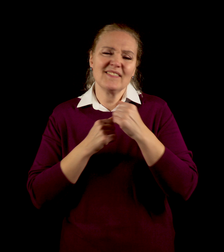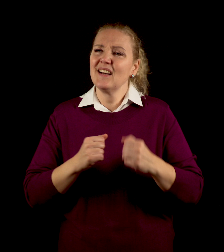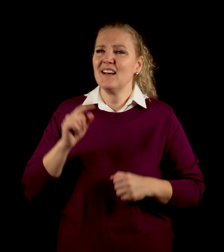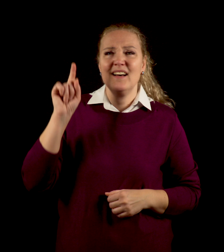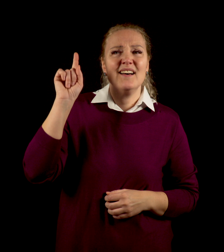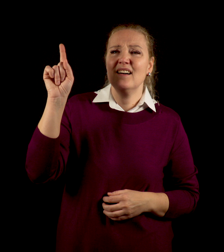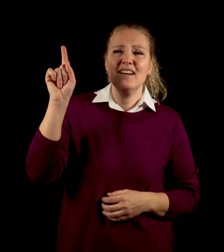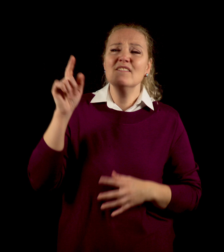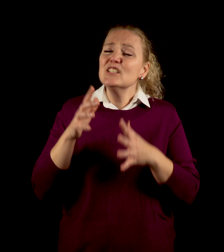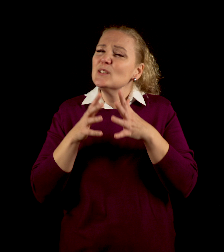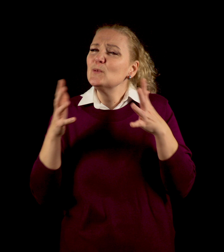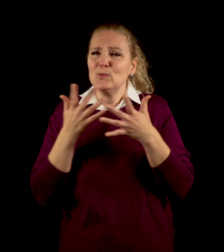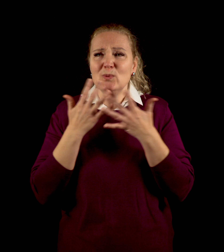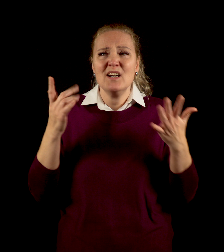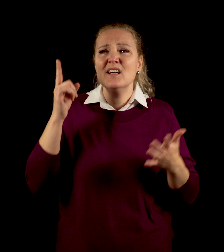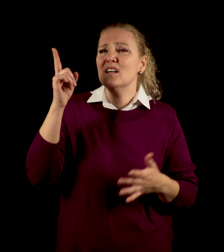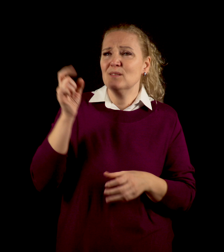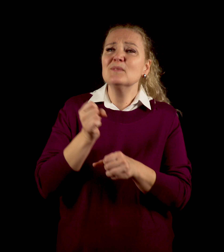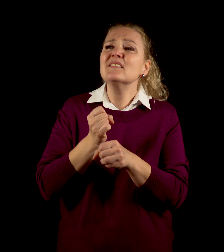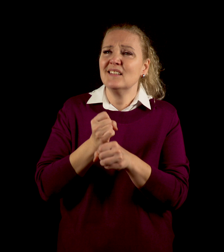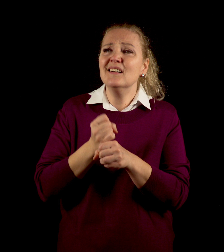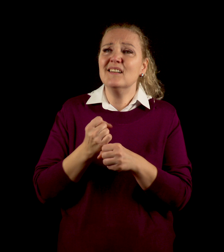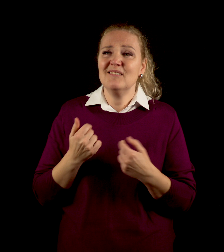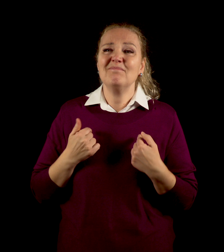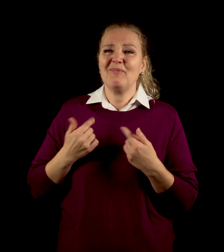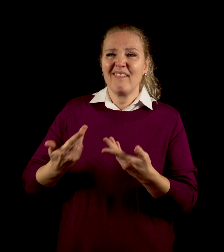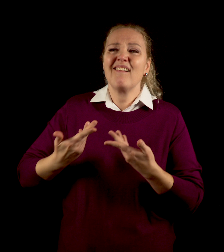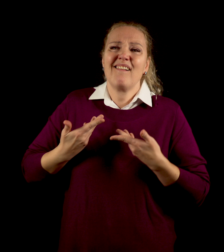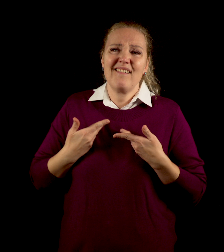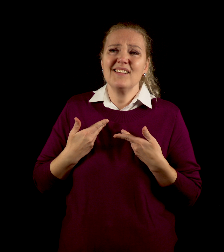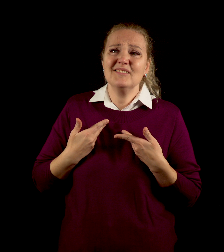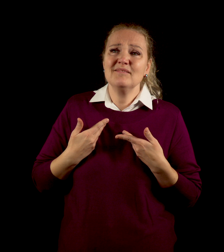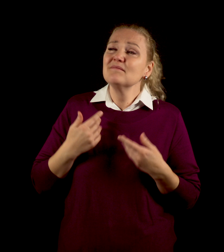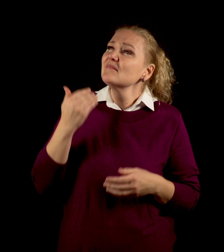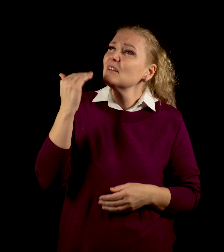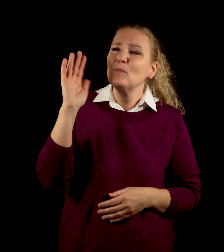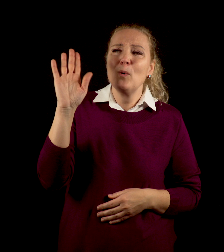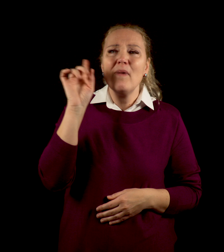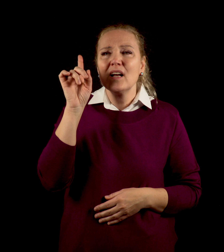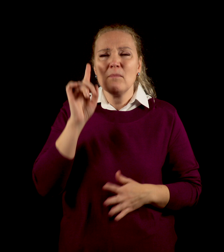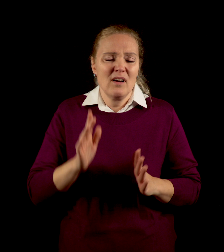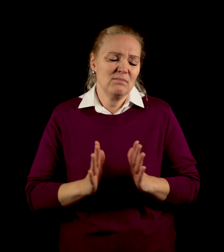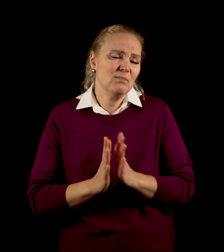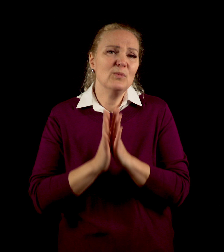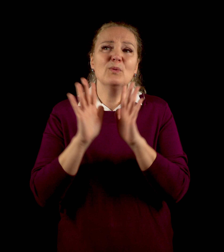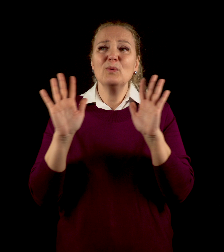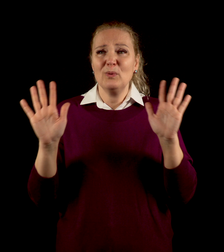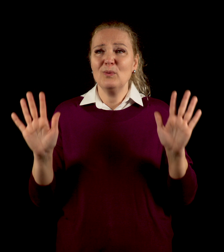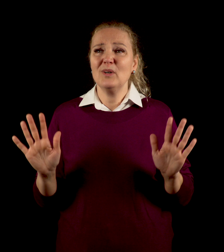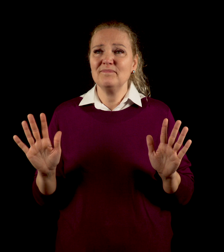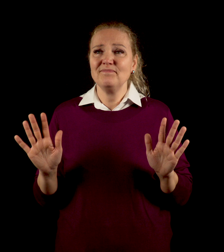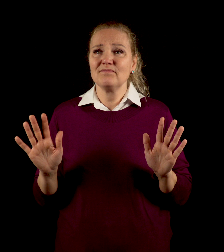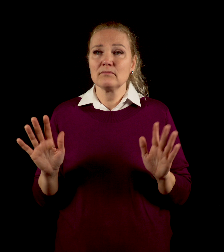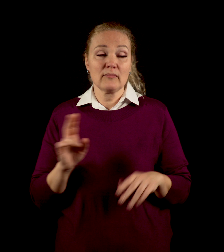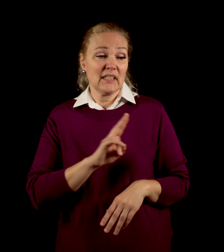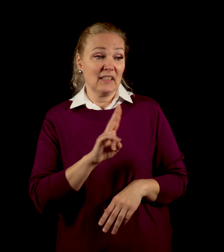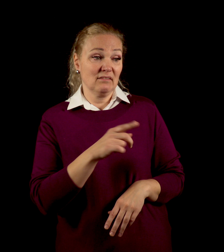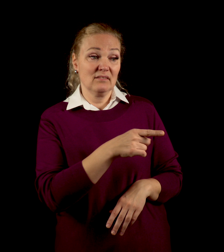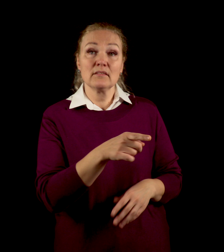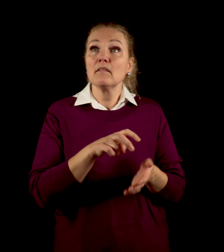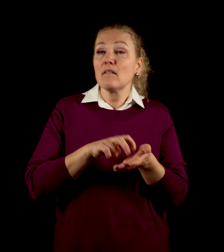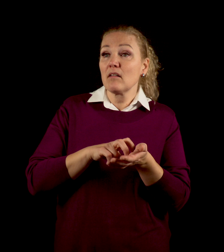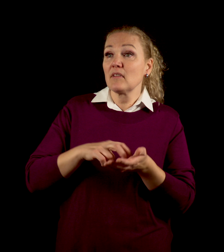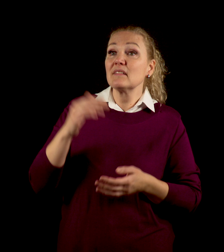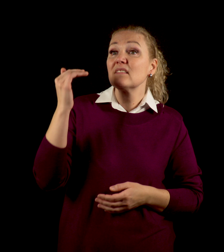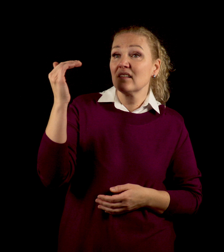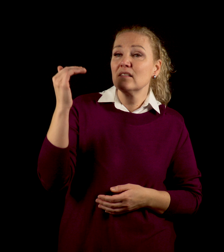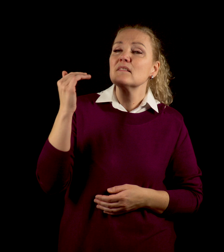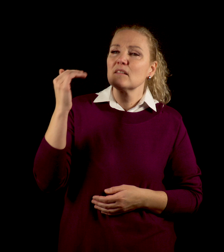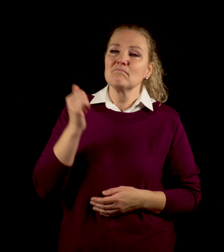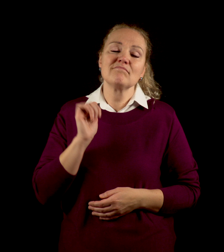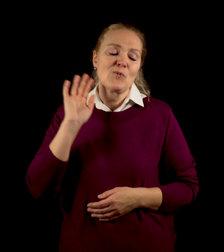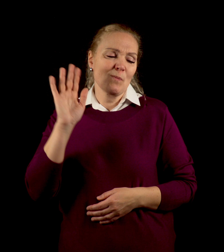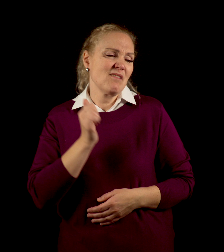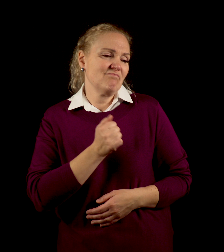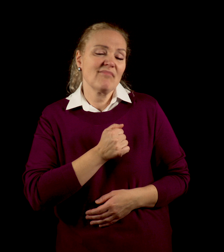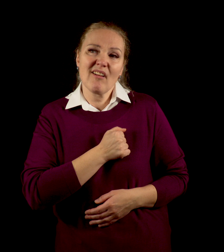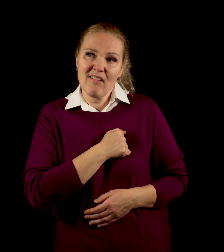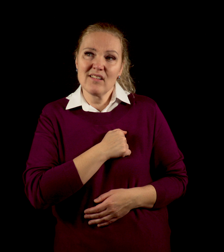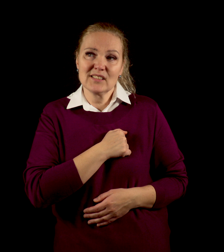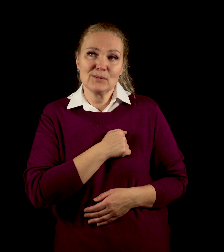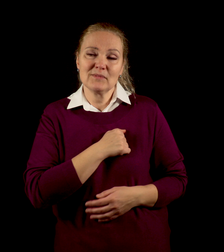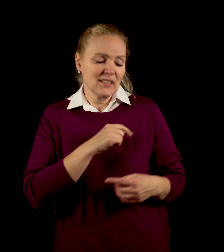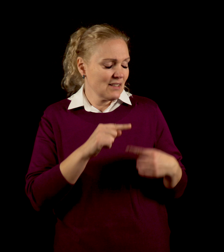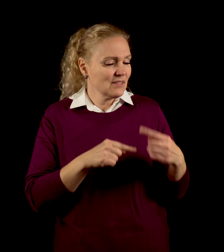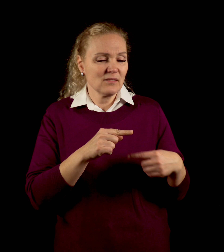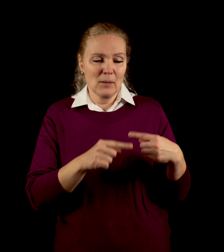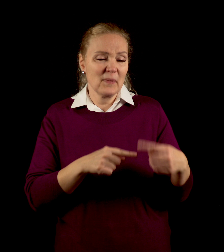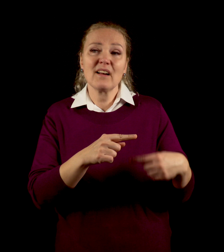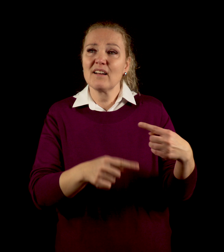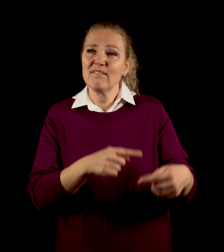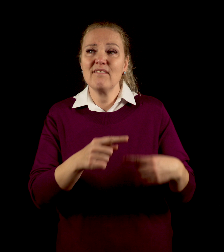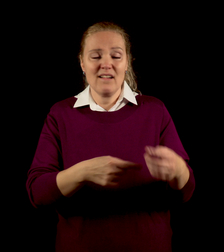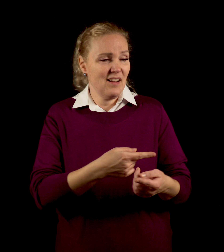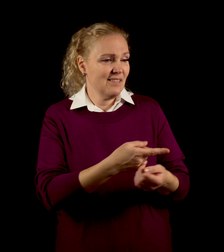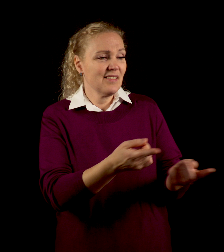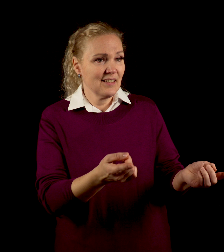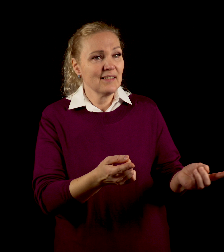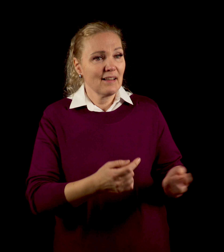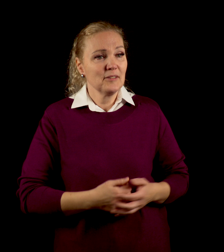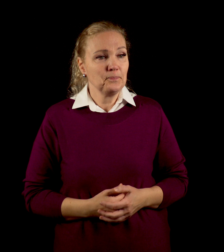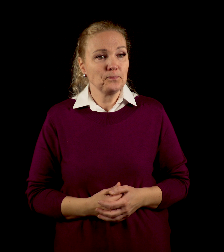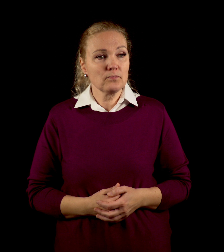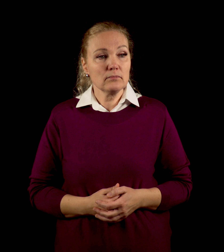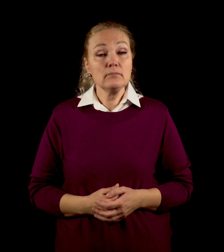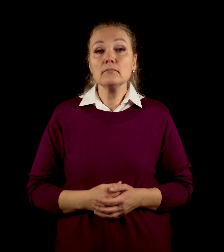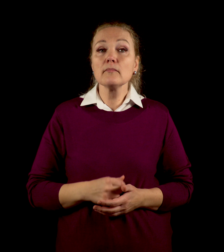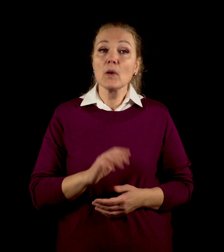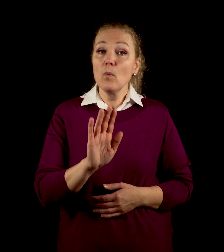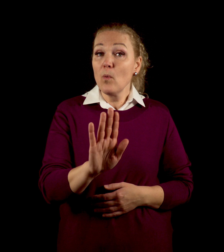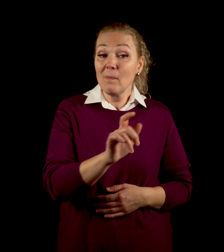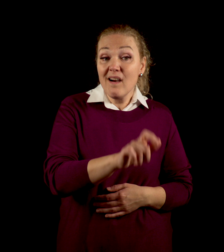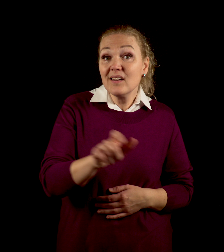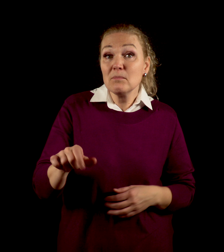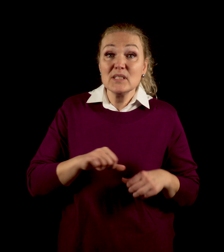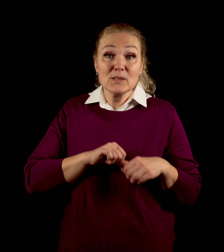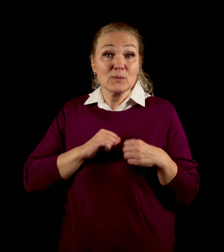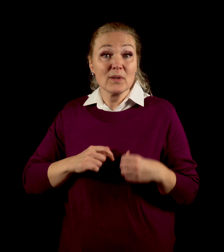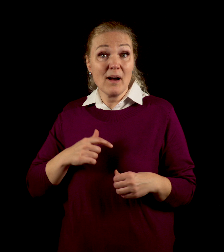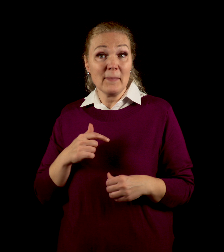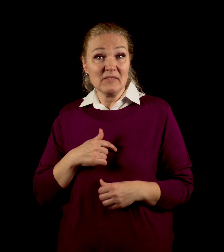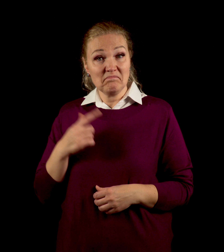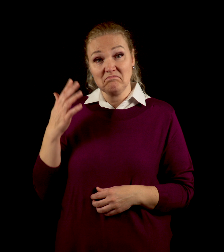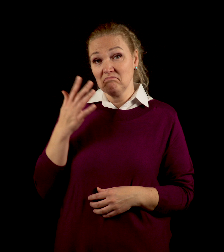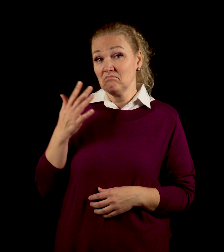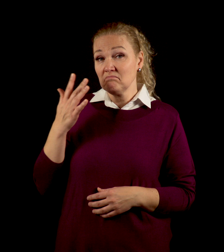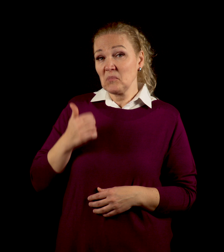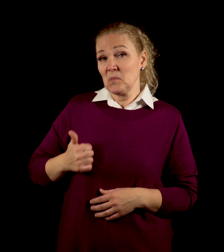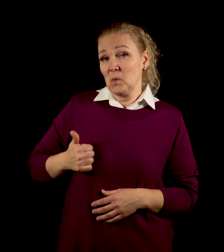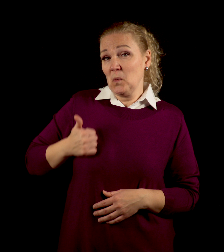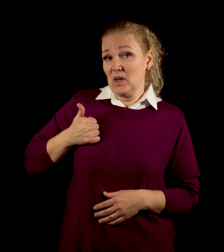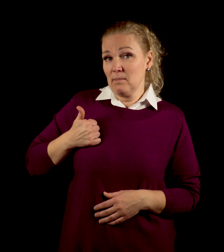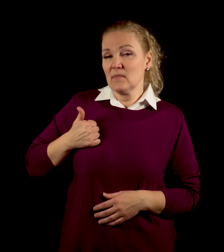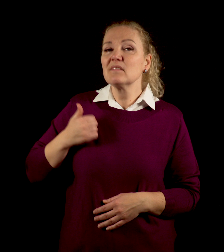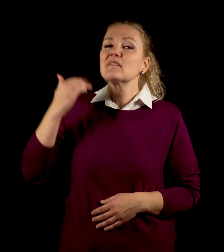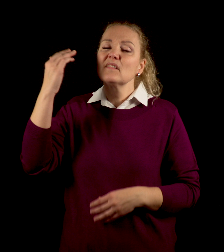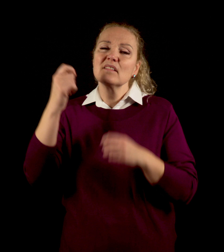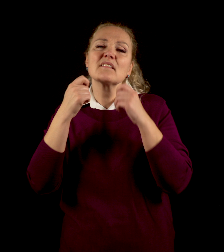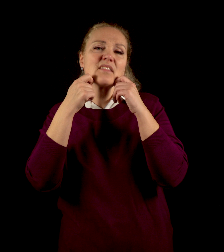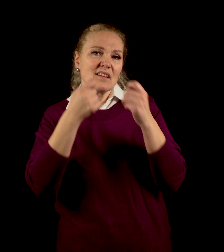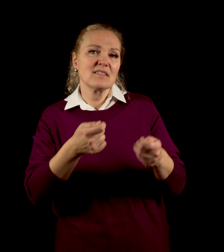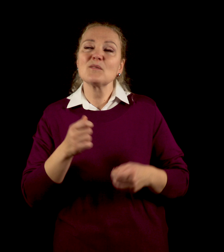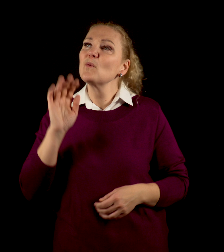His mercy extends to those who fear Him, from generation to generation. He has performed mighty deeds with His arm;